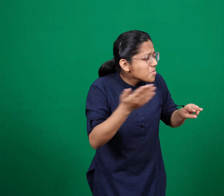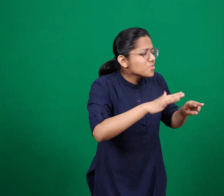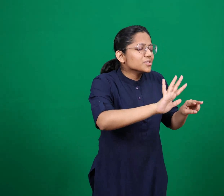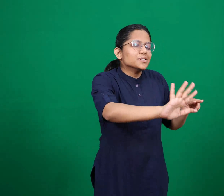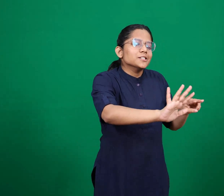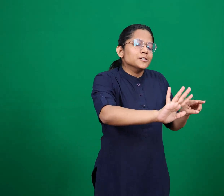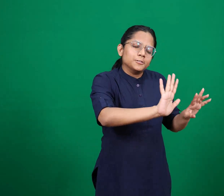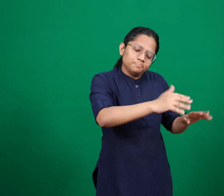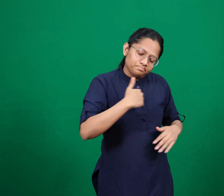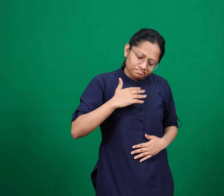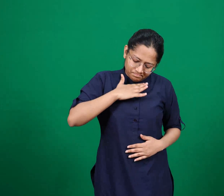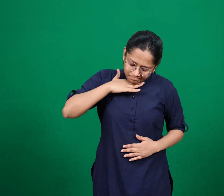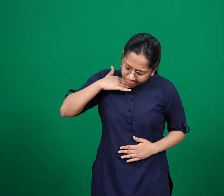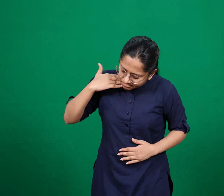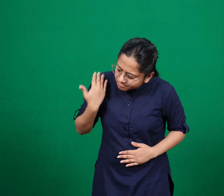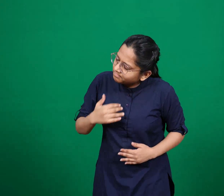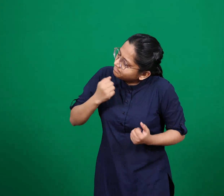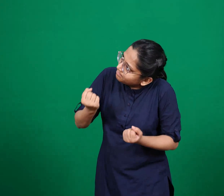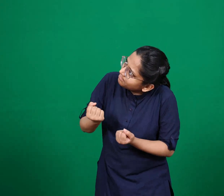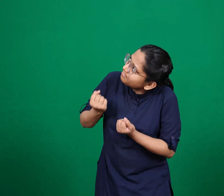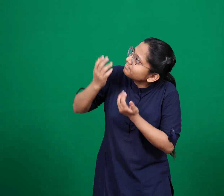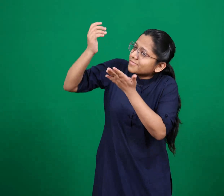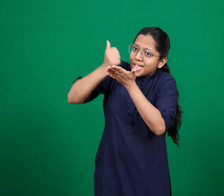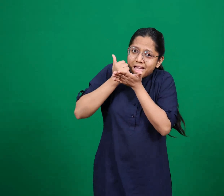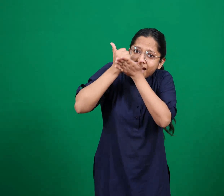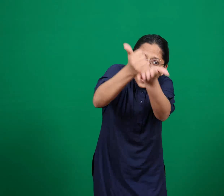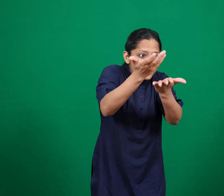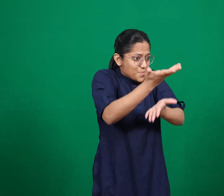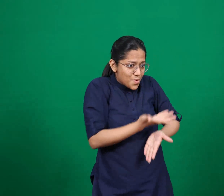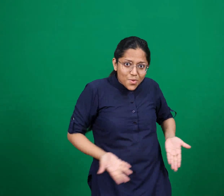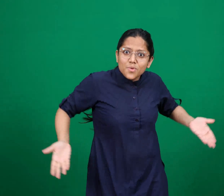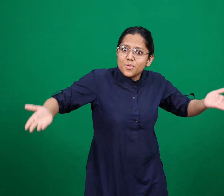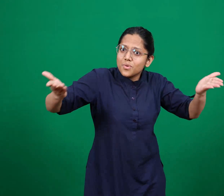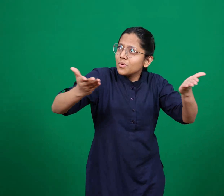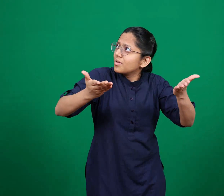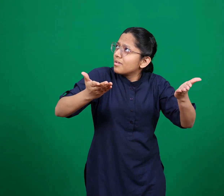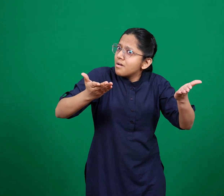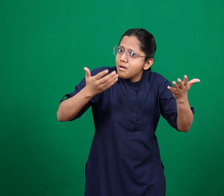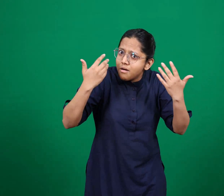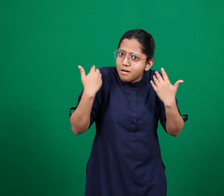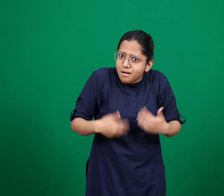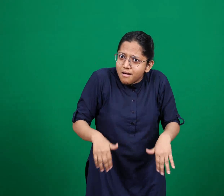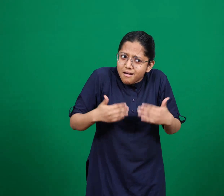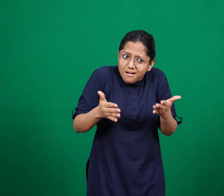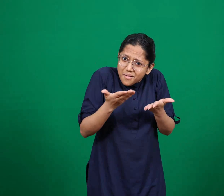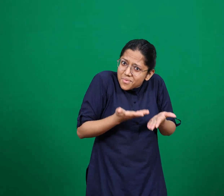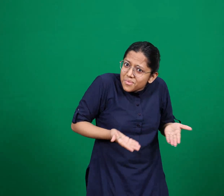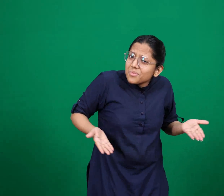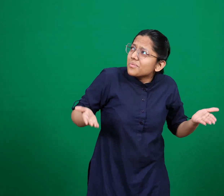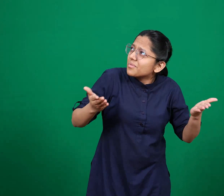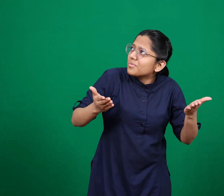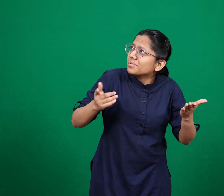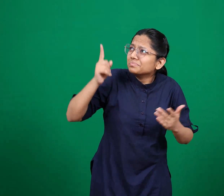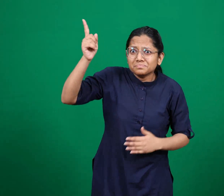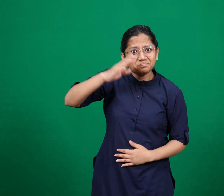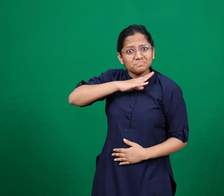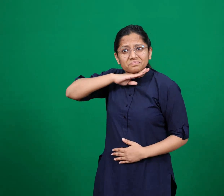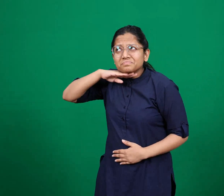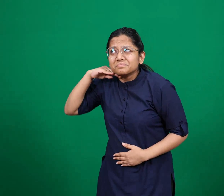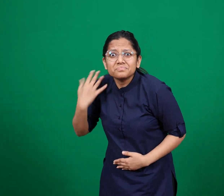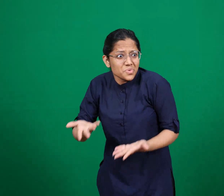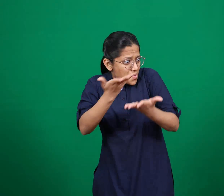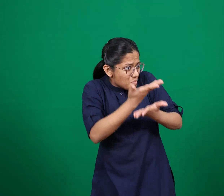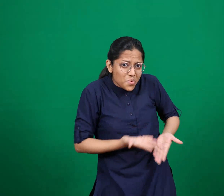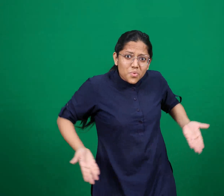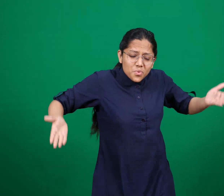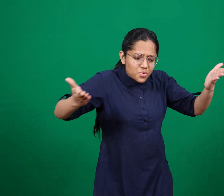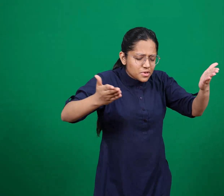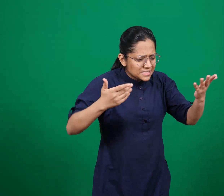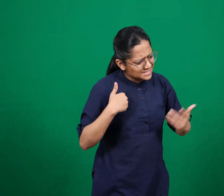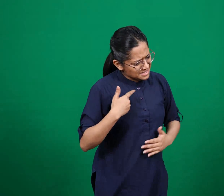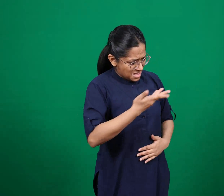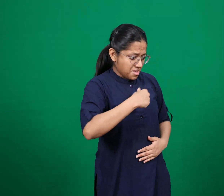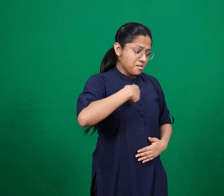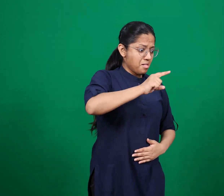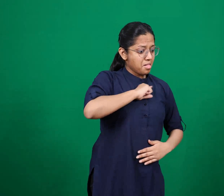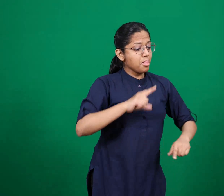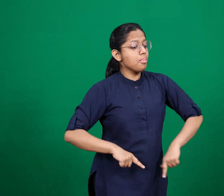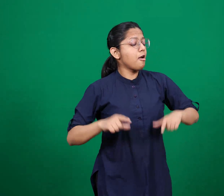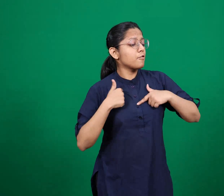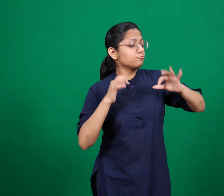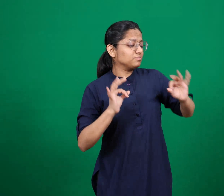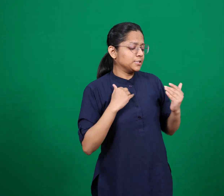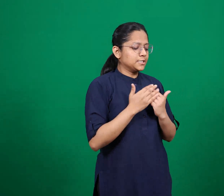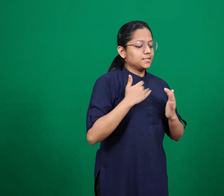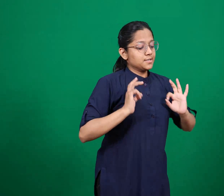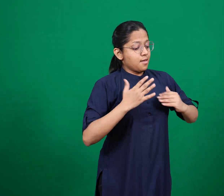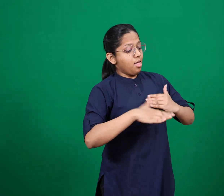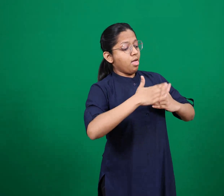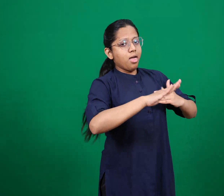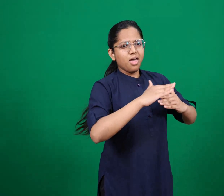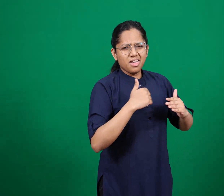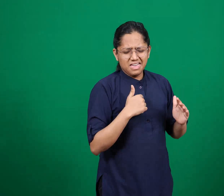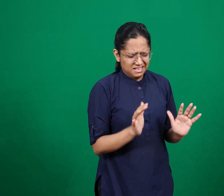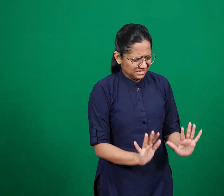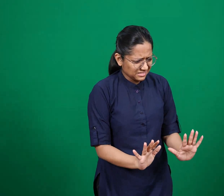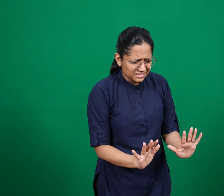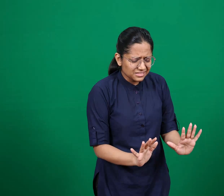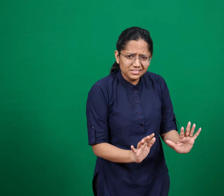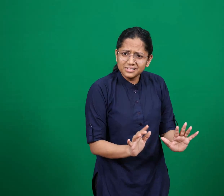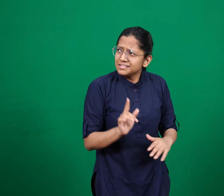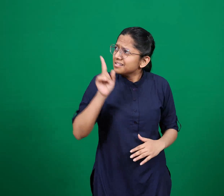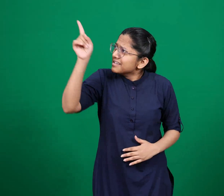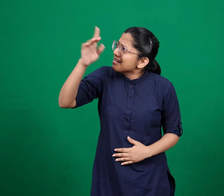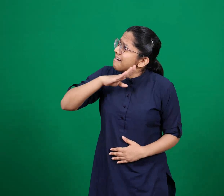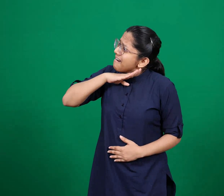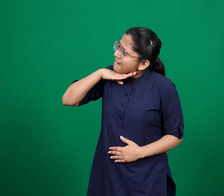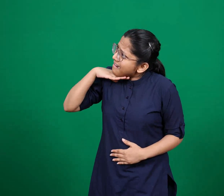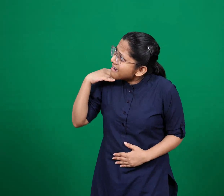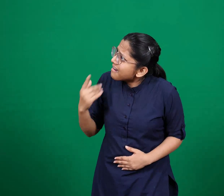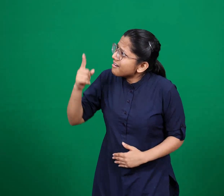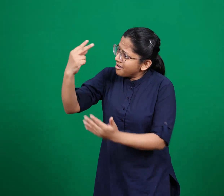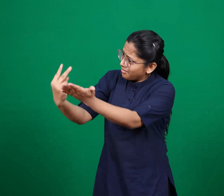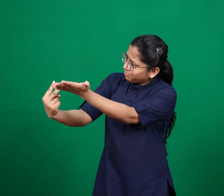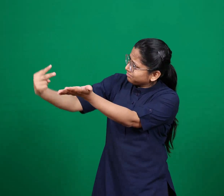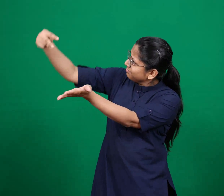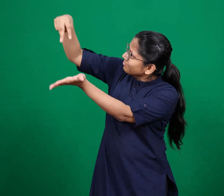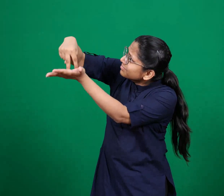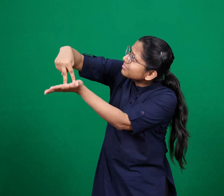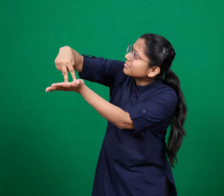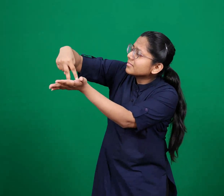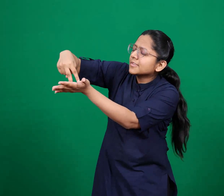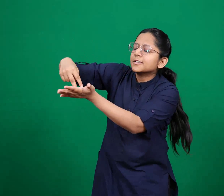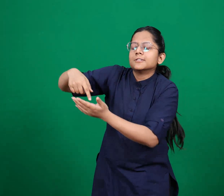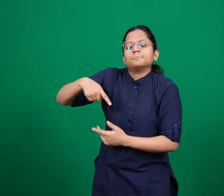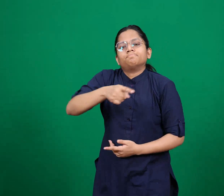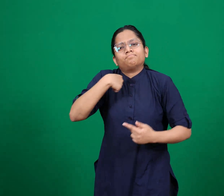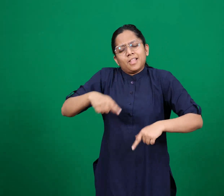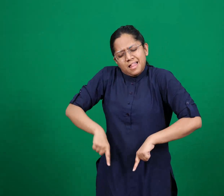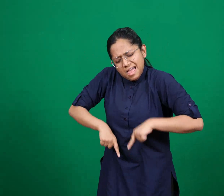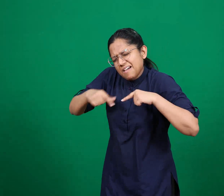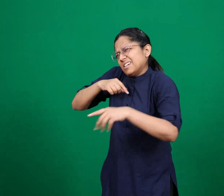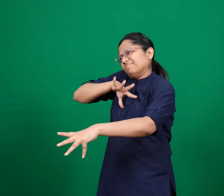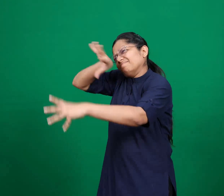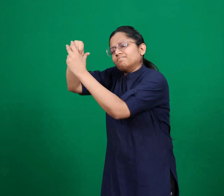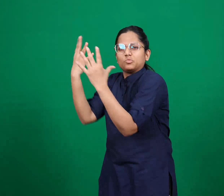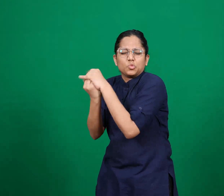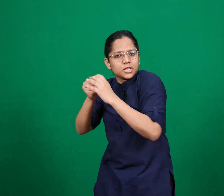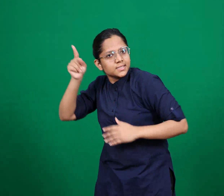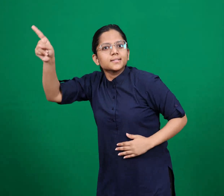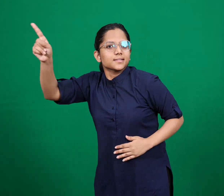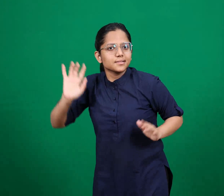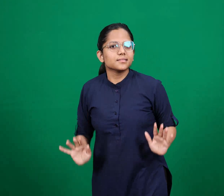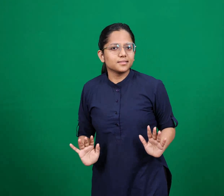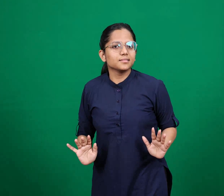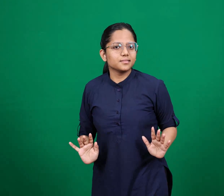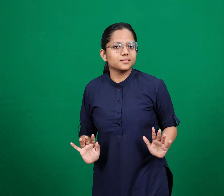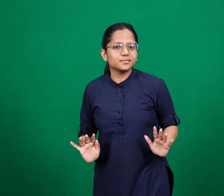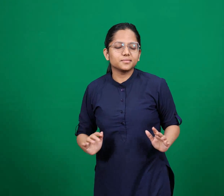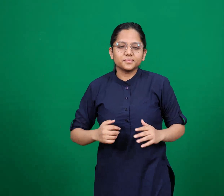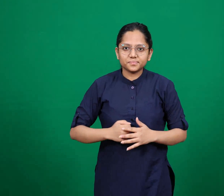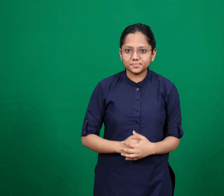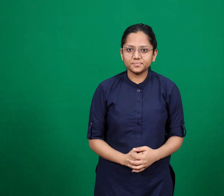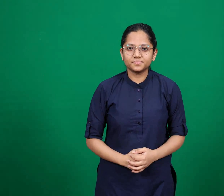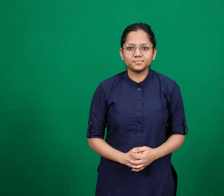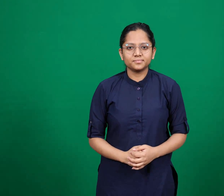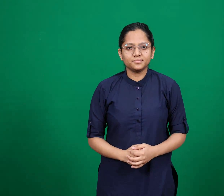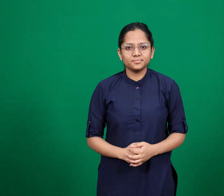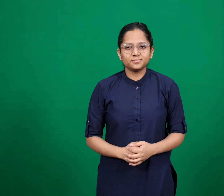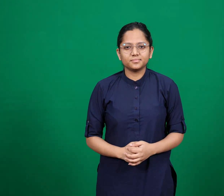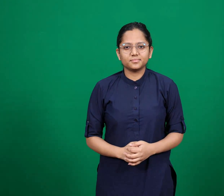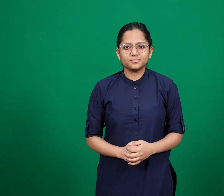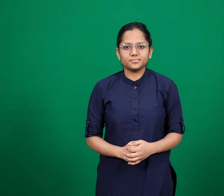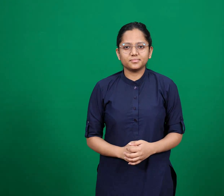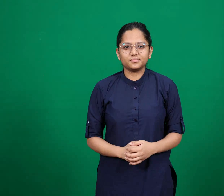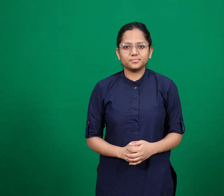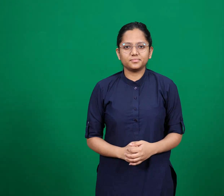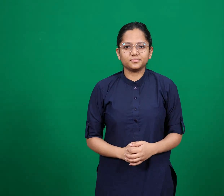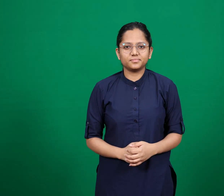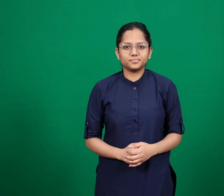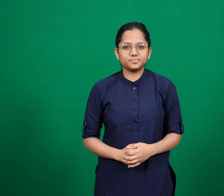And He died for all, that those who live should no longer live for themselves, but for Him who died for them and was raised again.